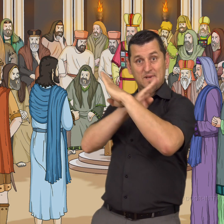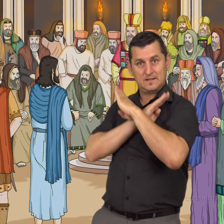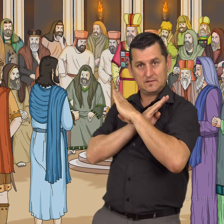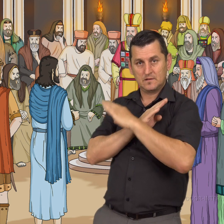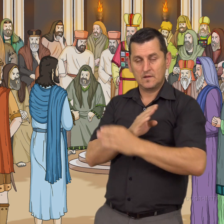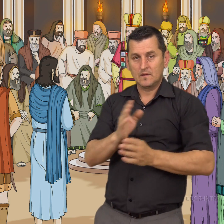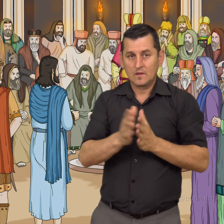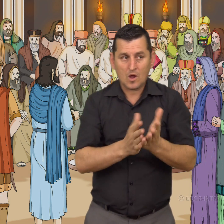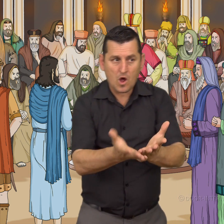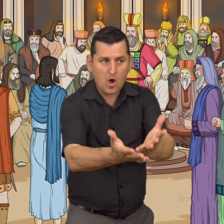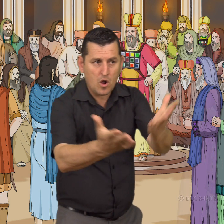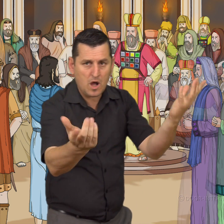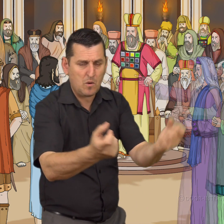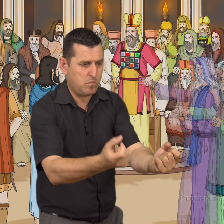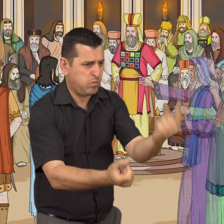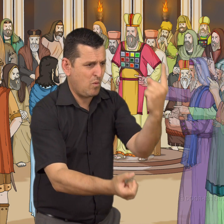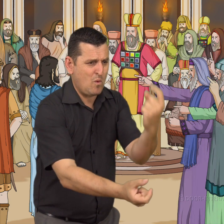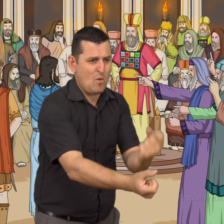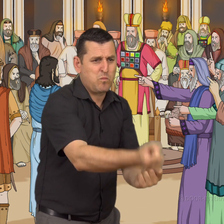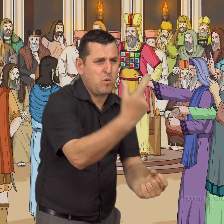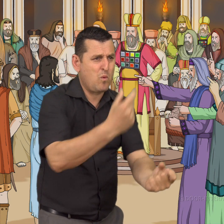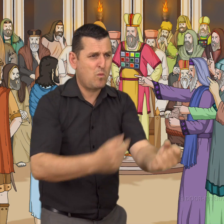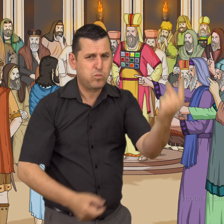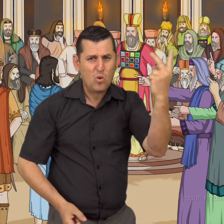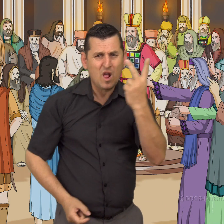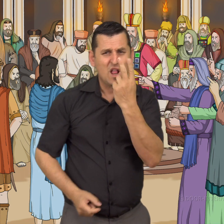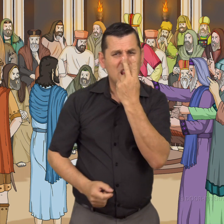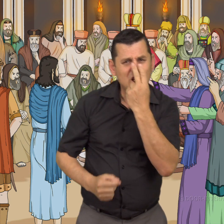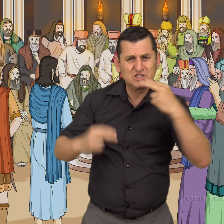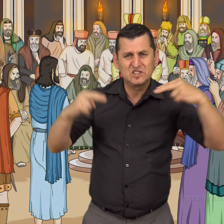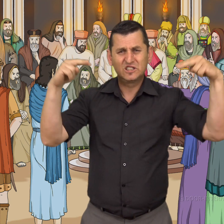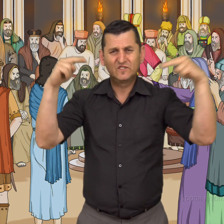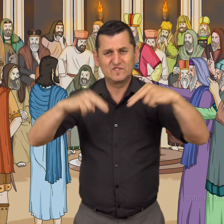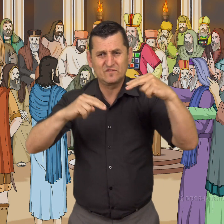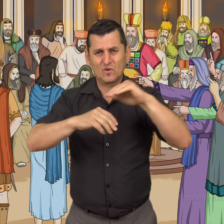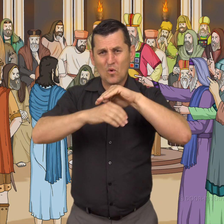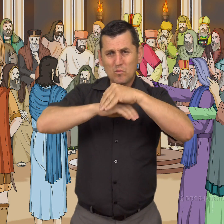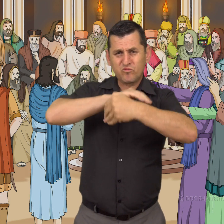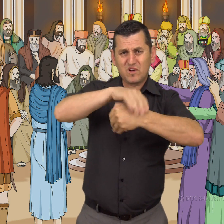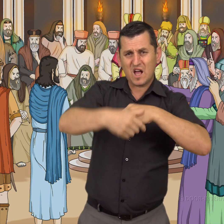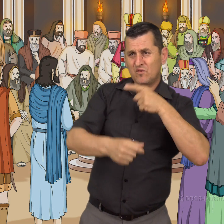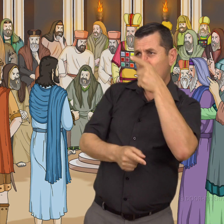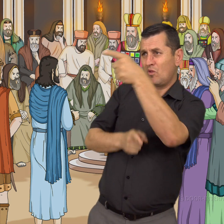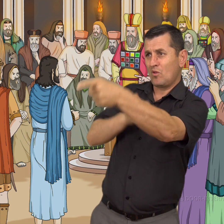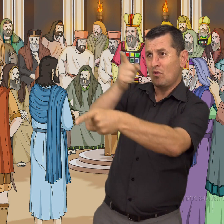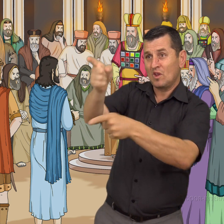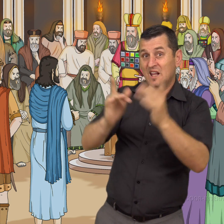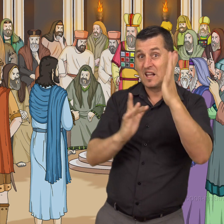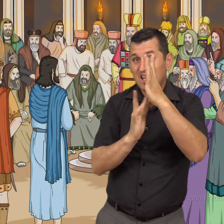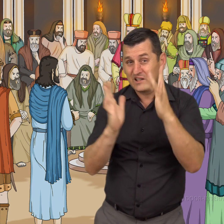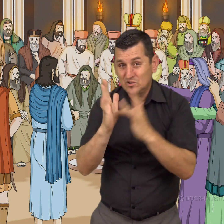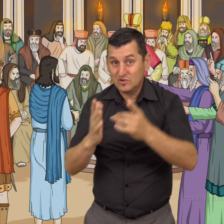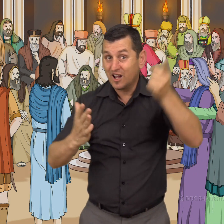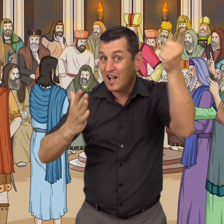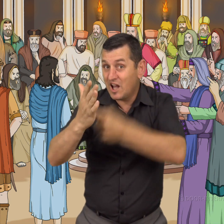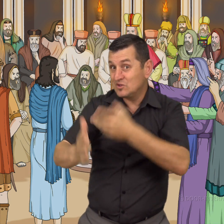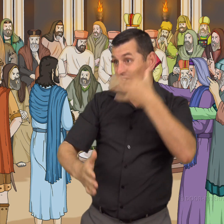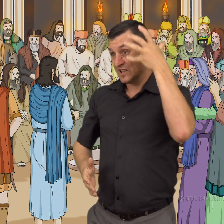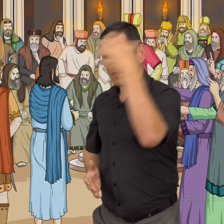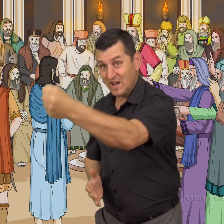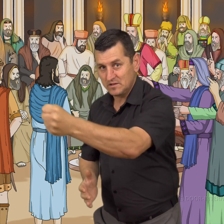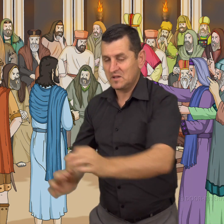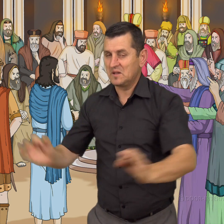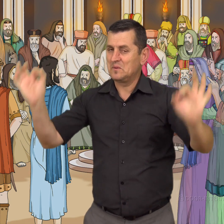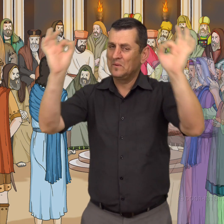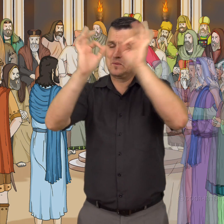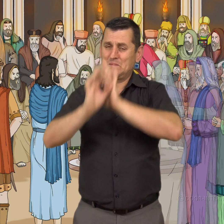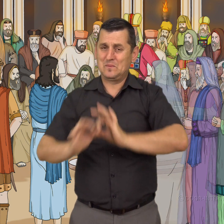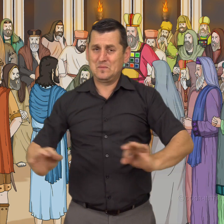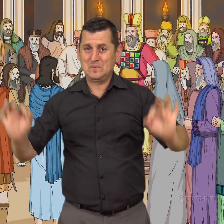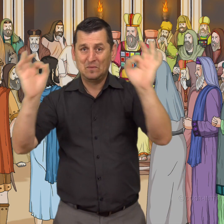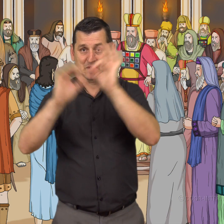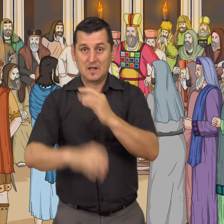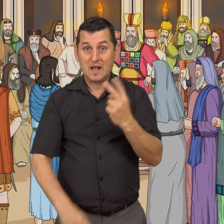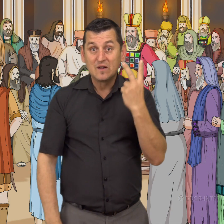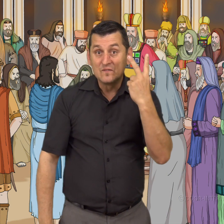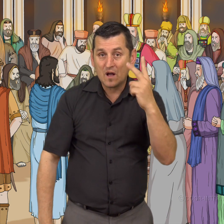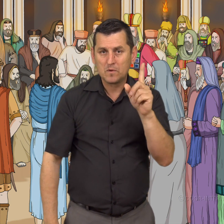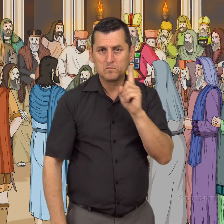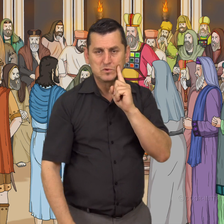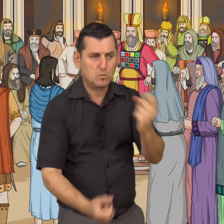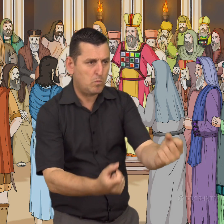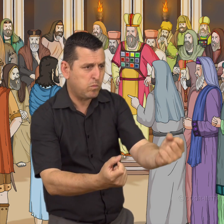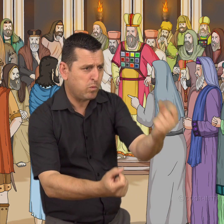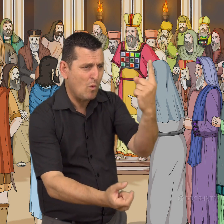But they did not find any, though many false witnesses came forward.